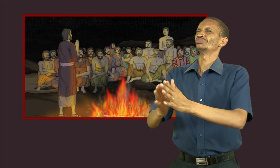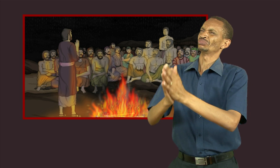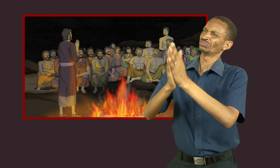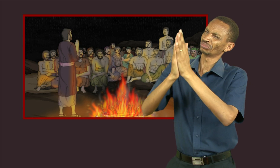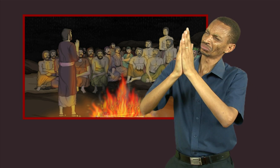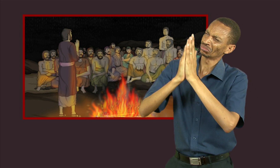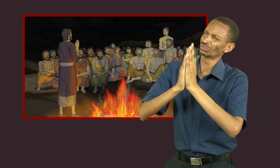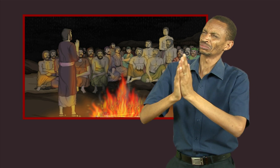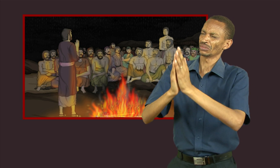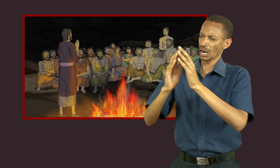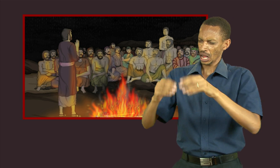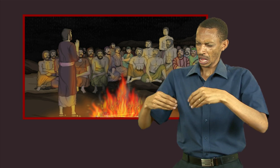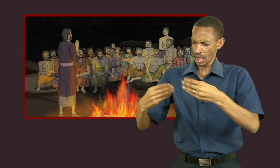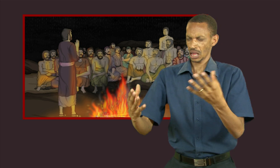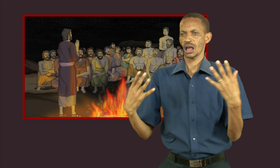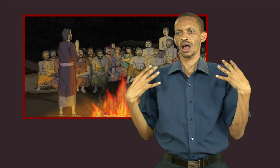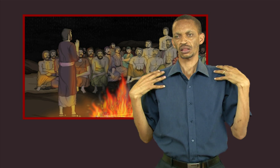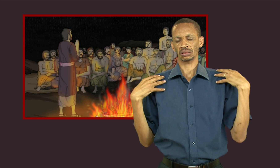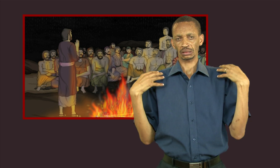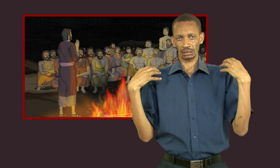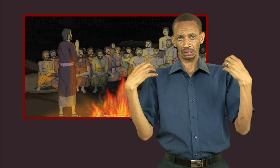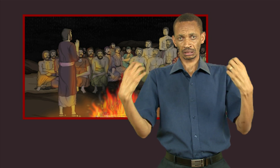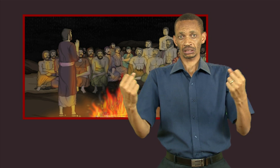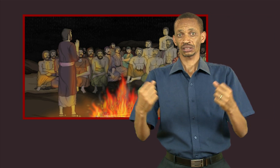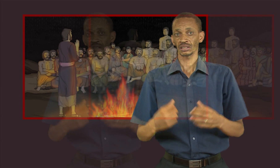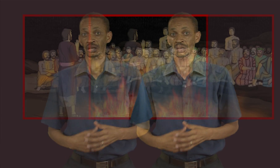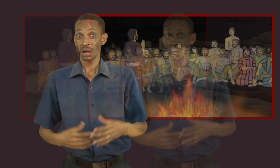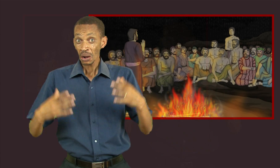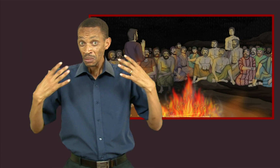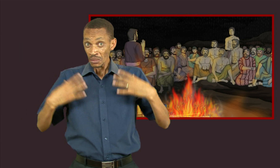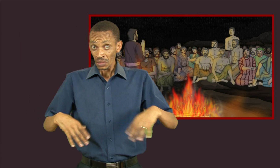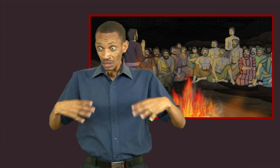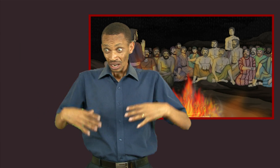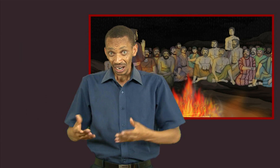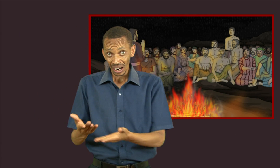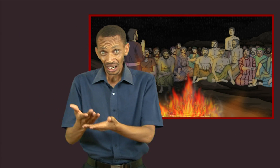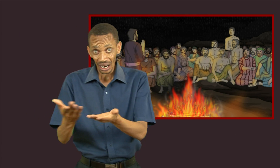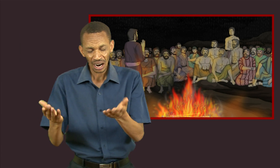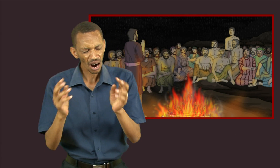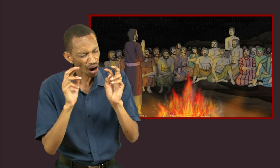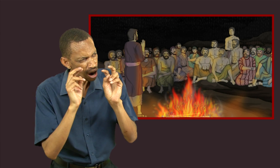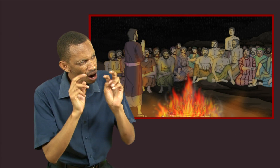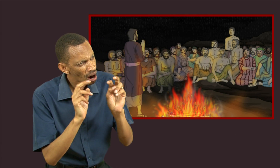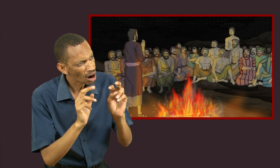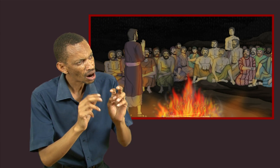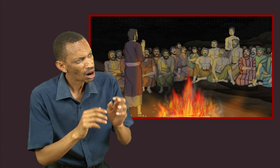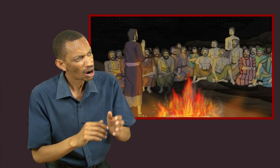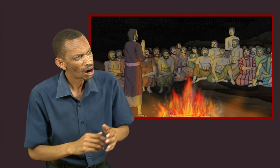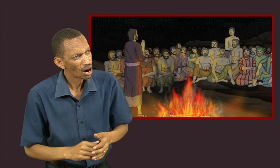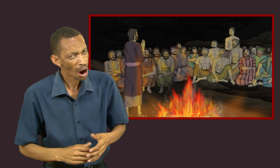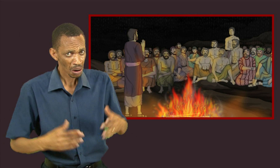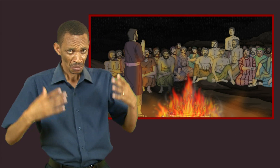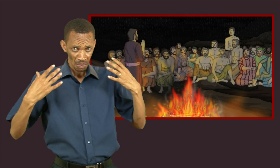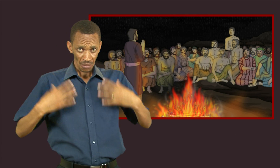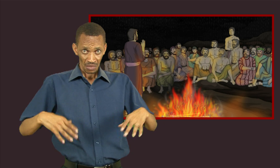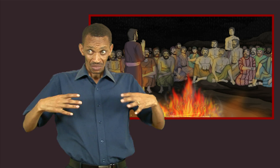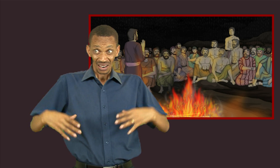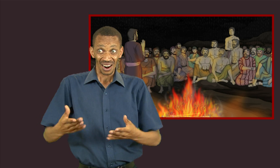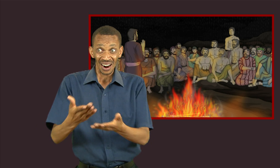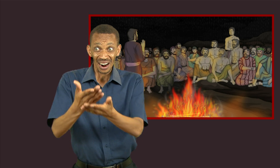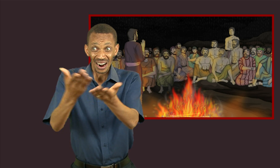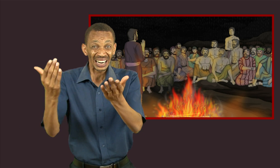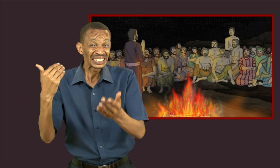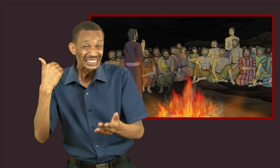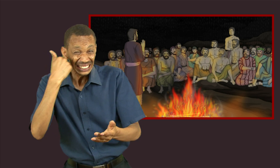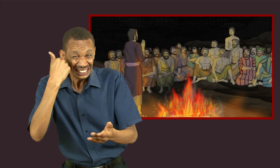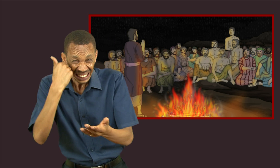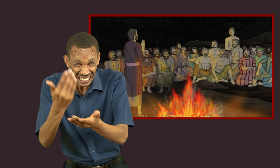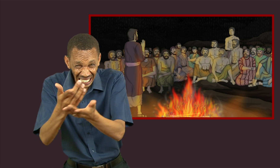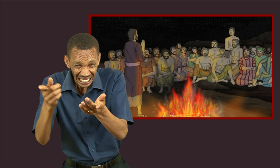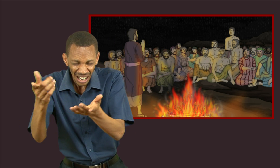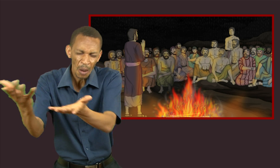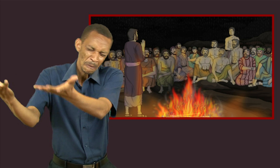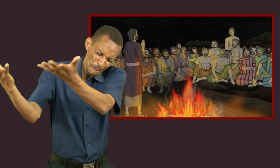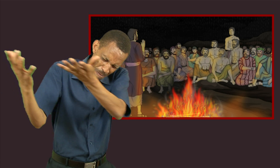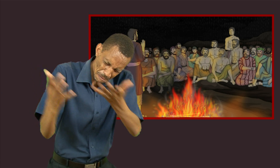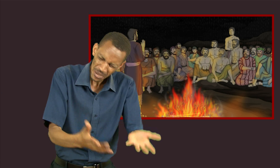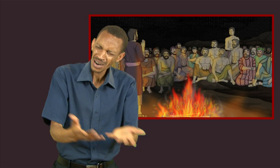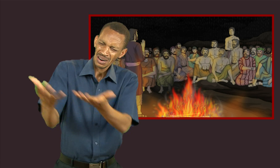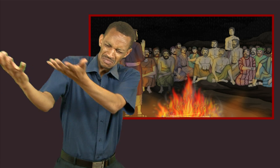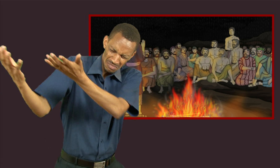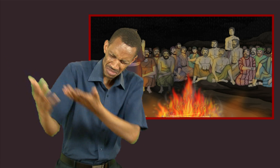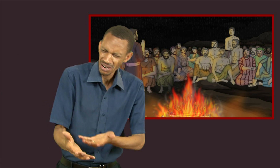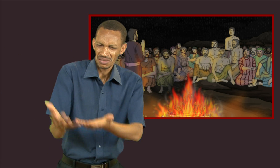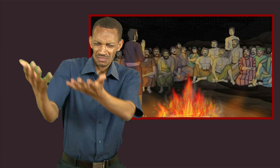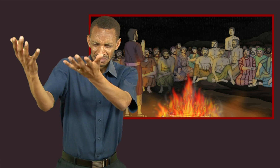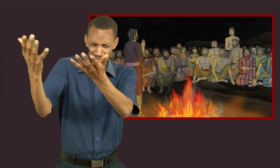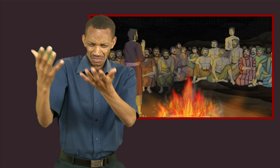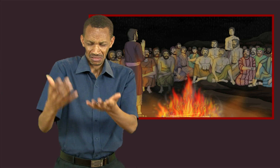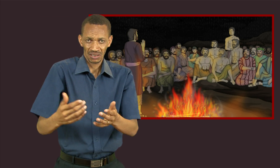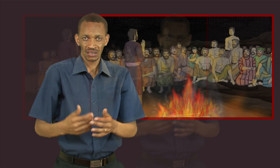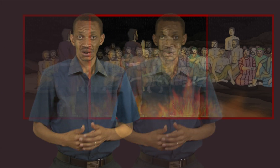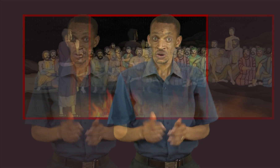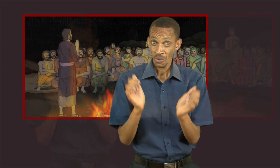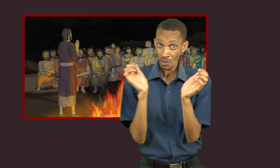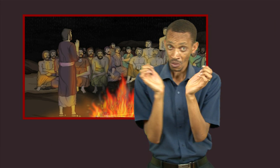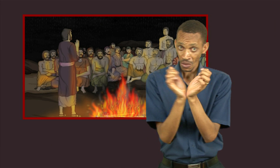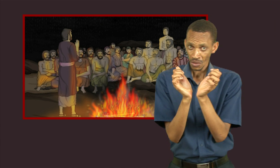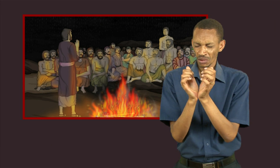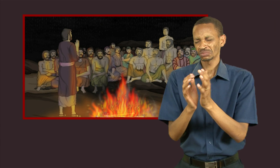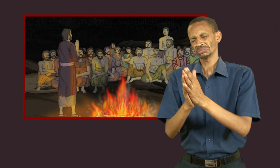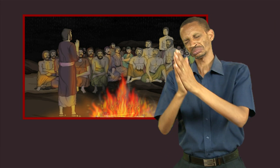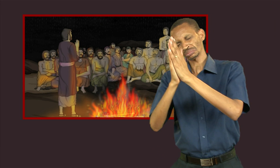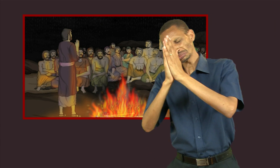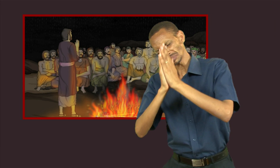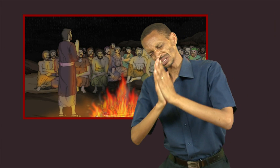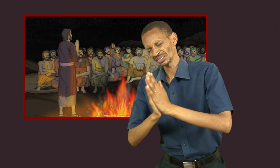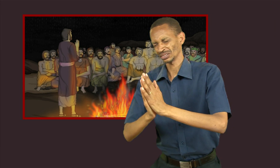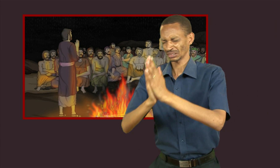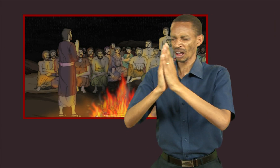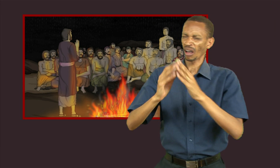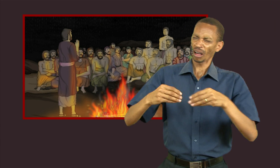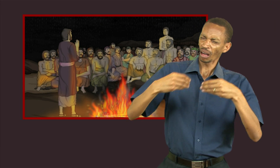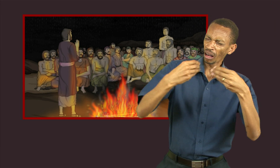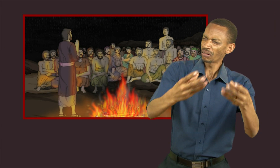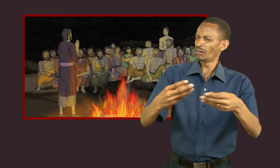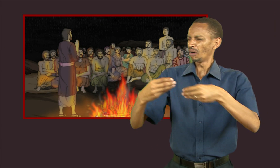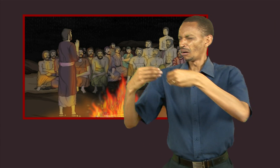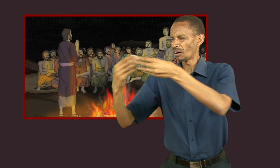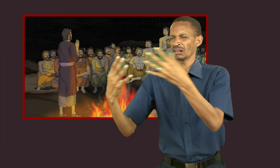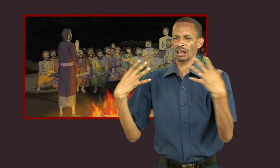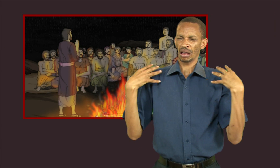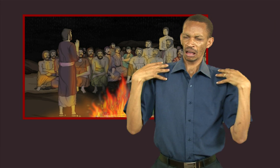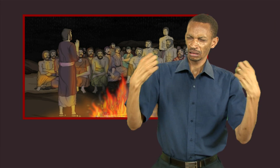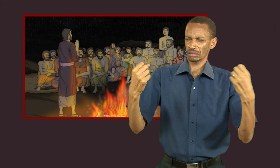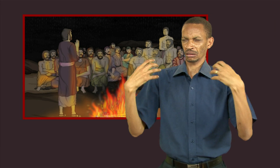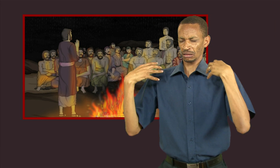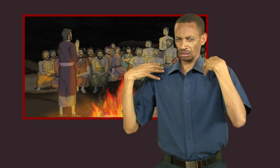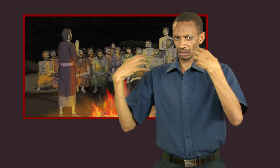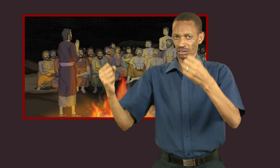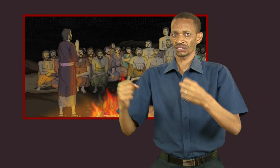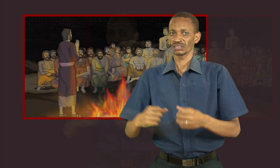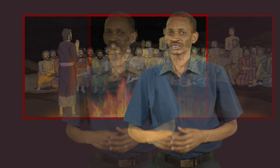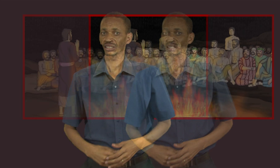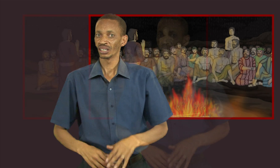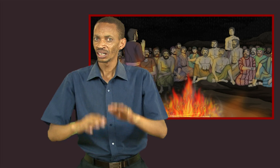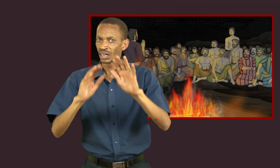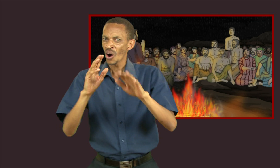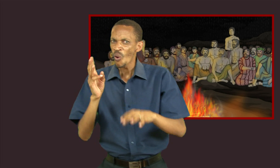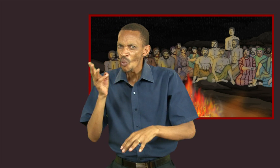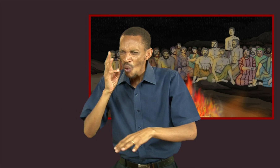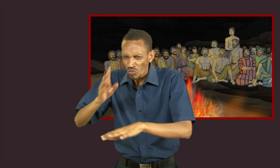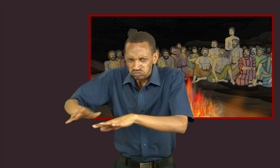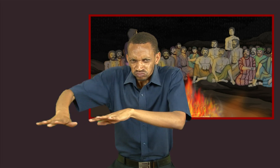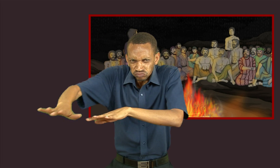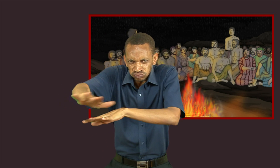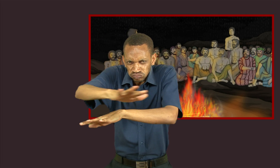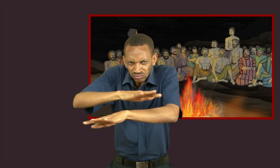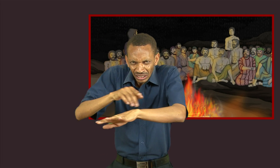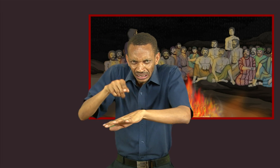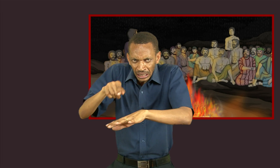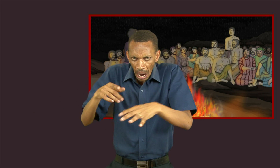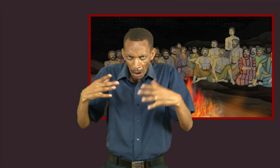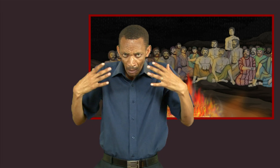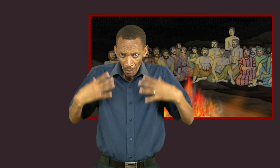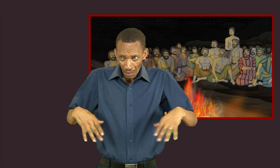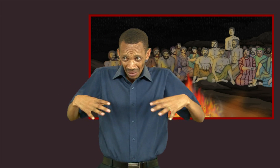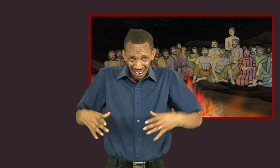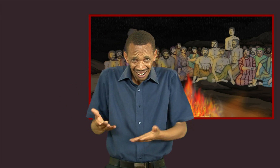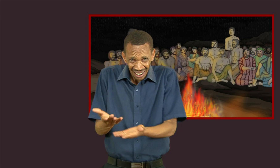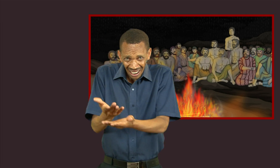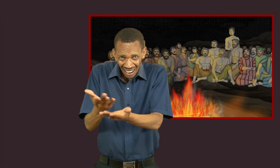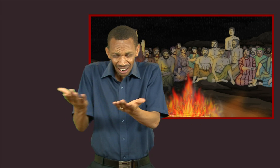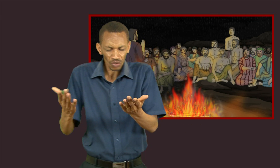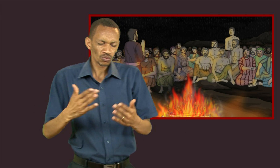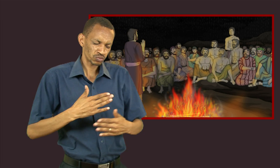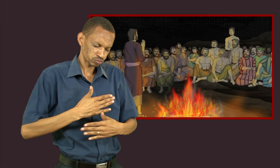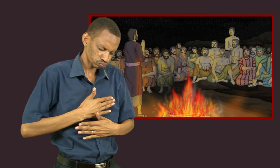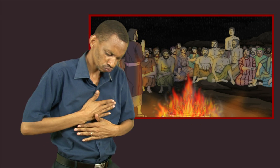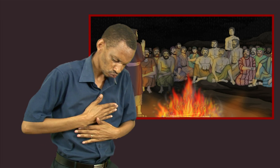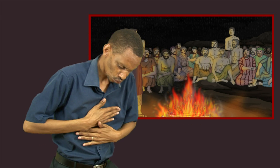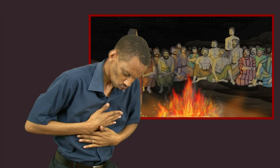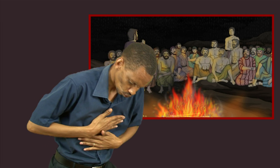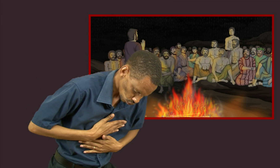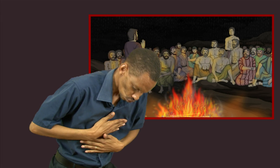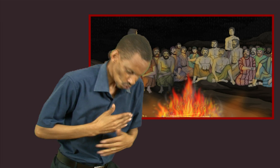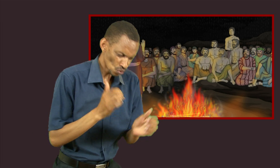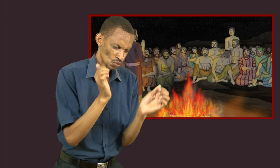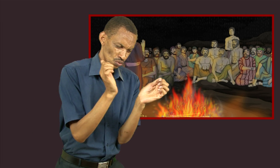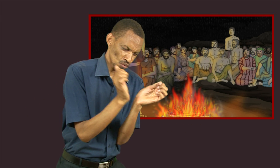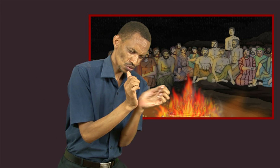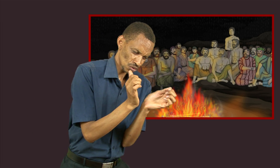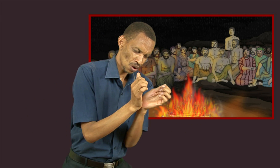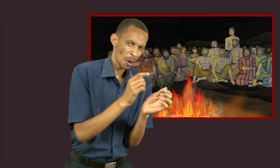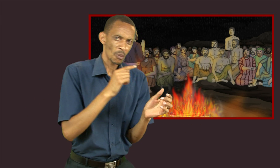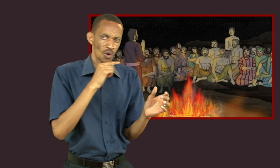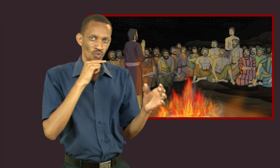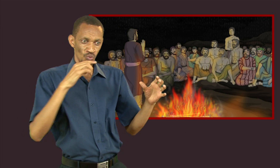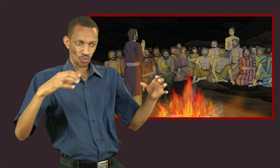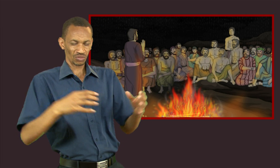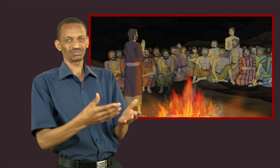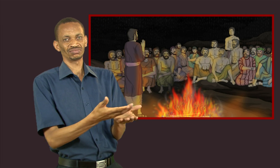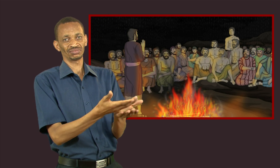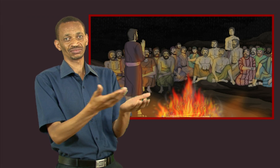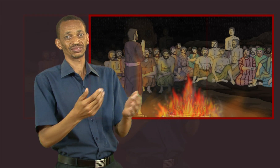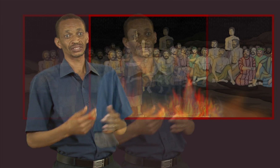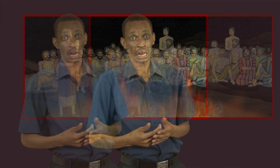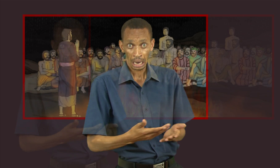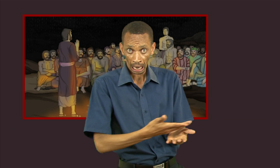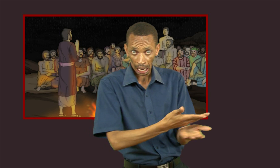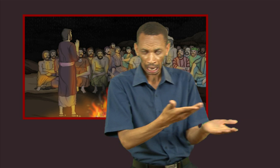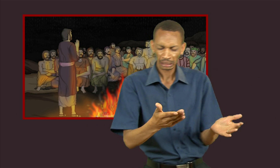Paul went in to see him, and after praying and placing his hands on him, he healed the man.